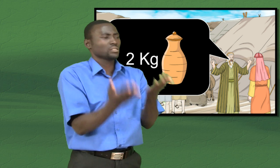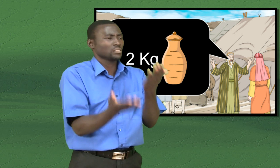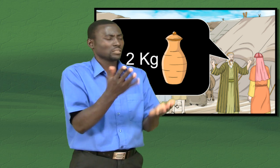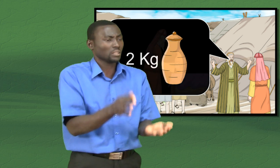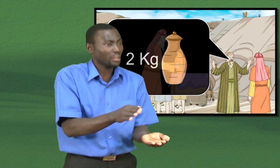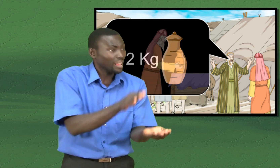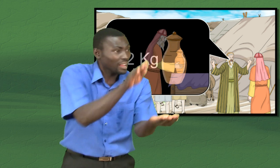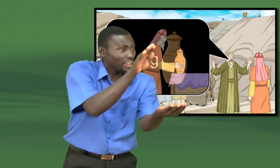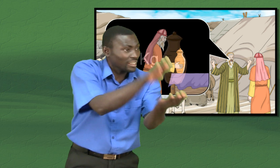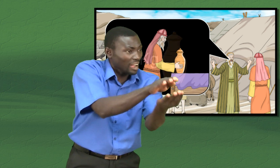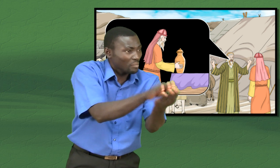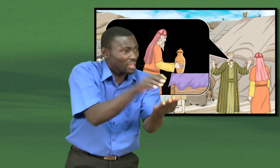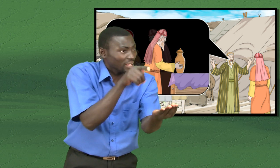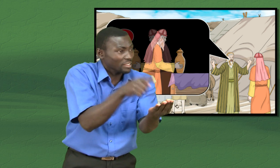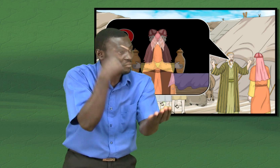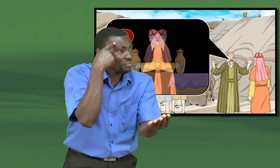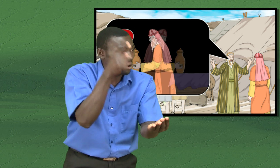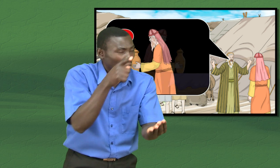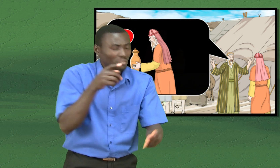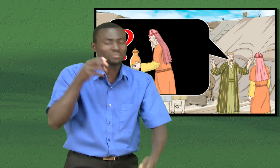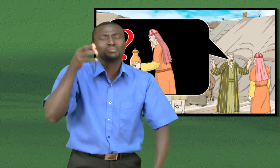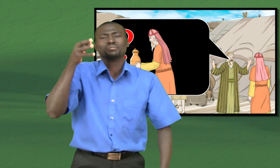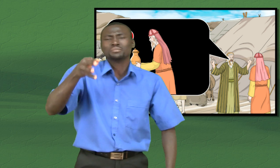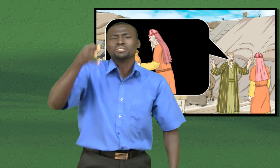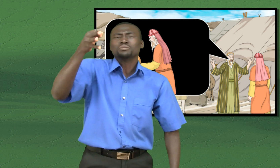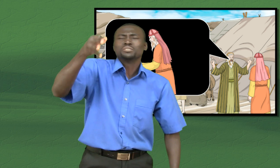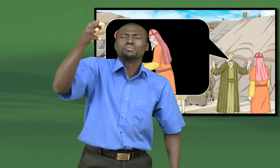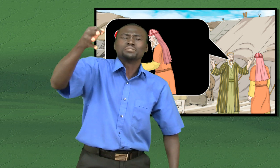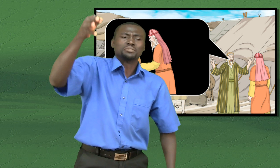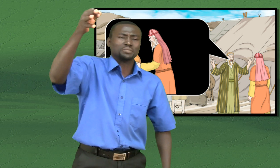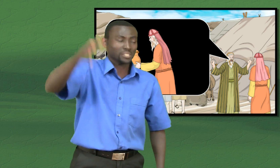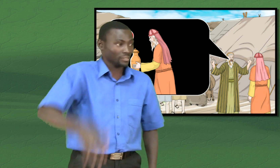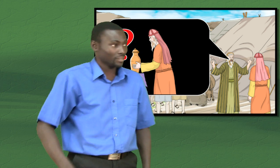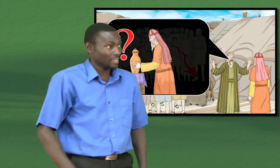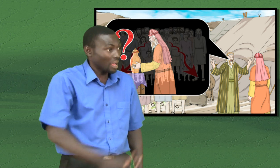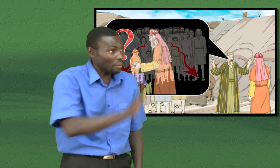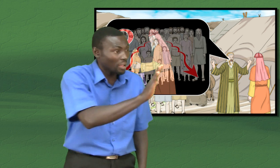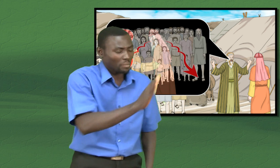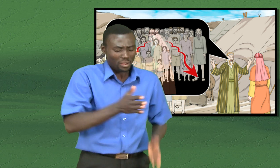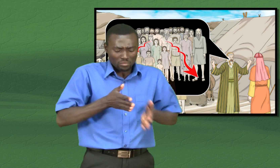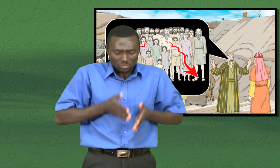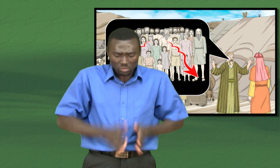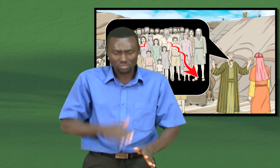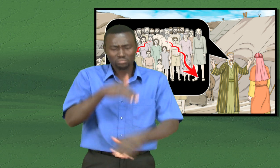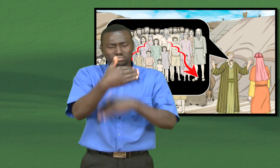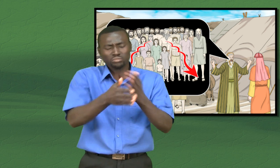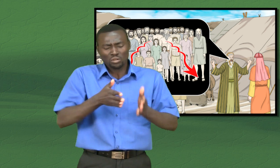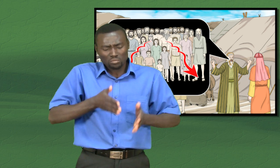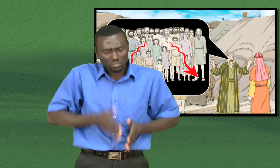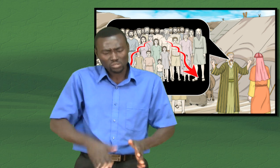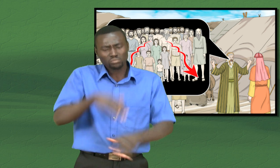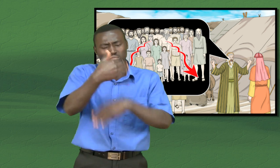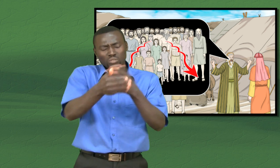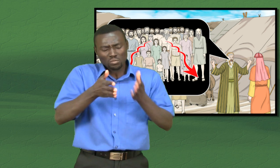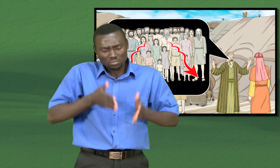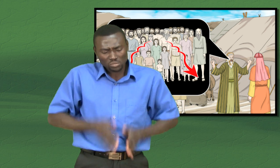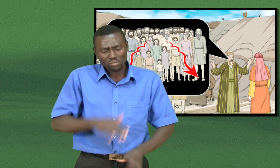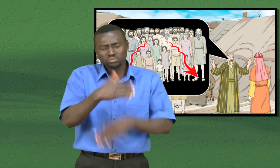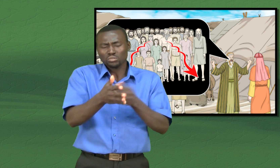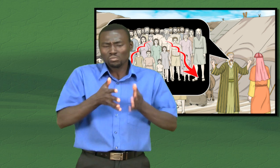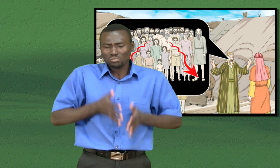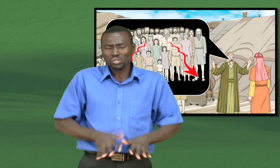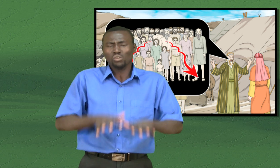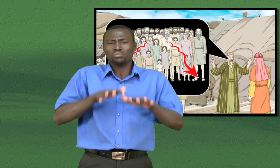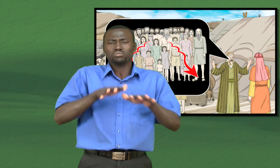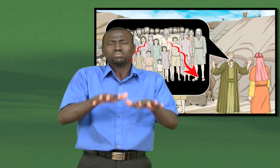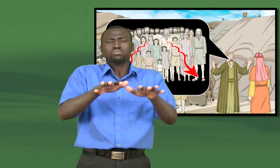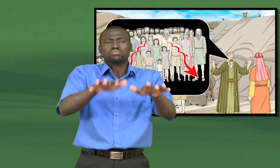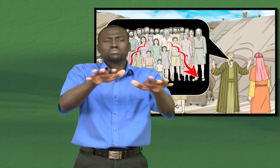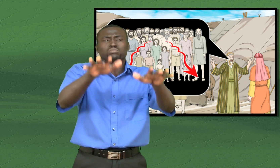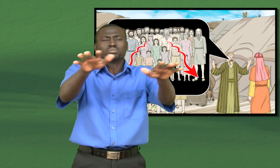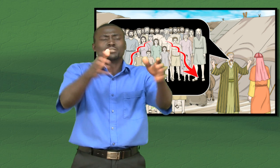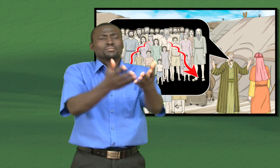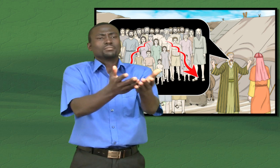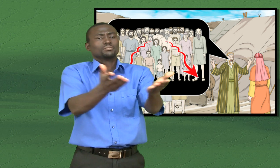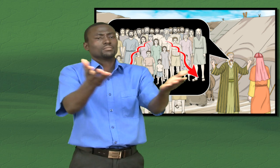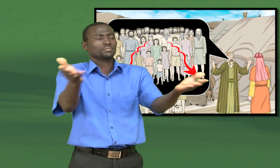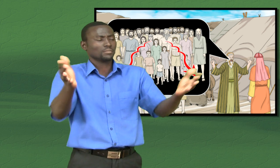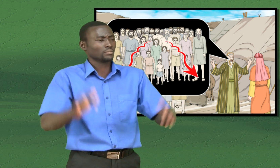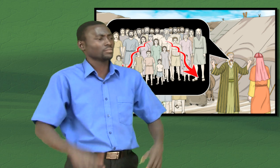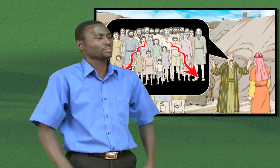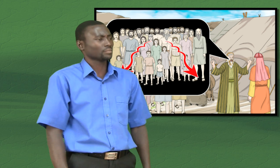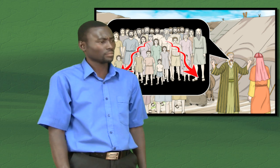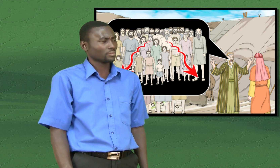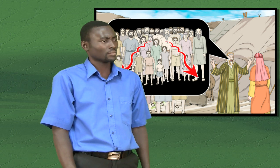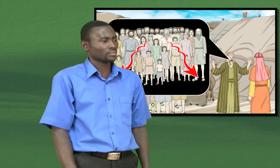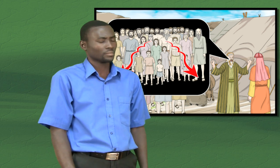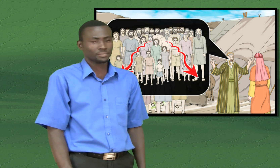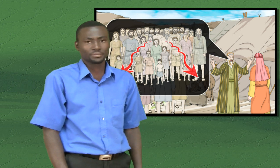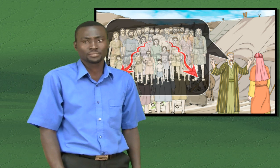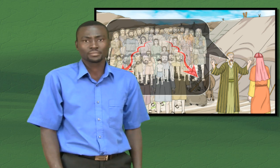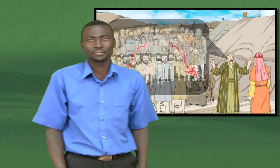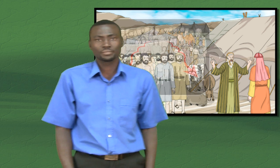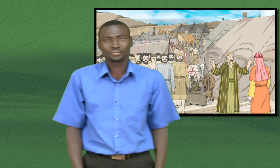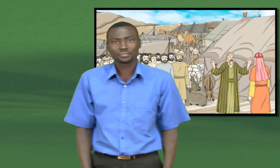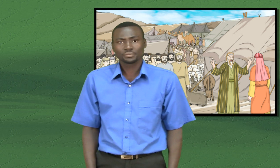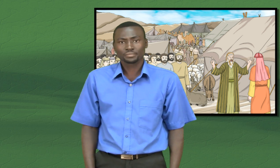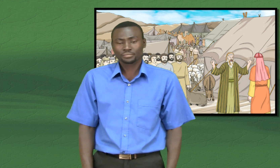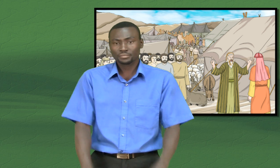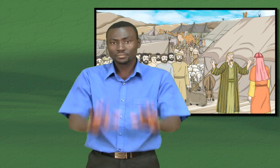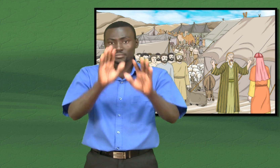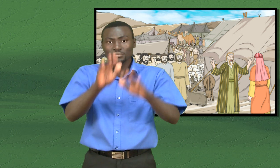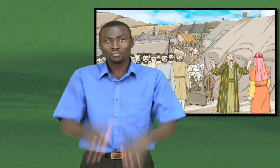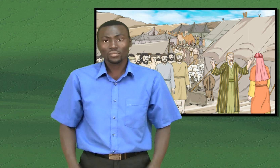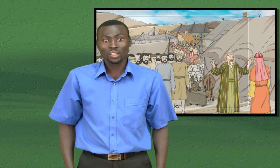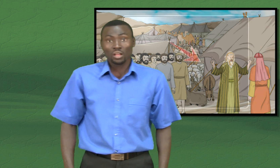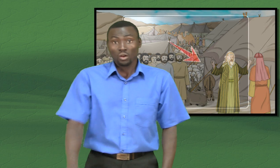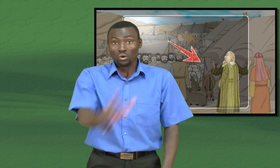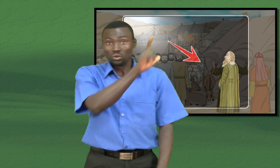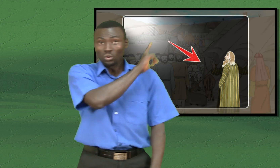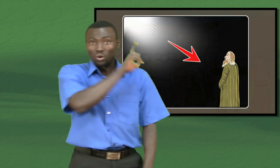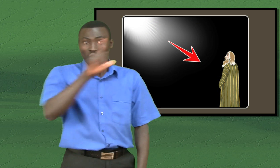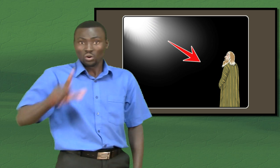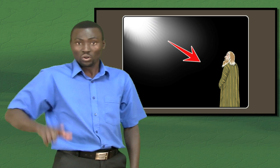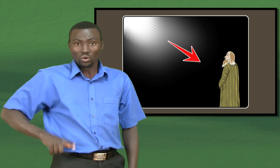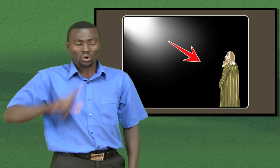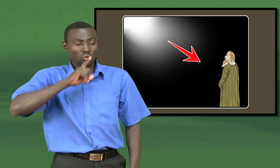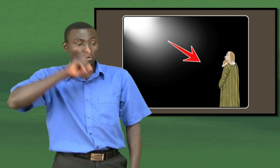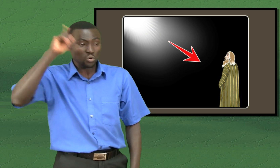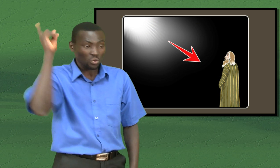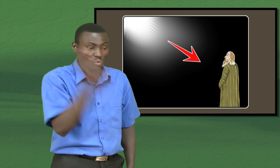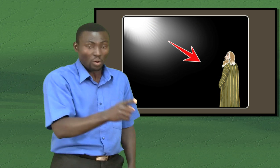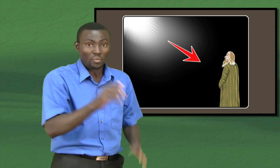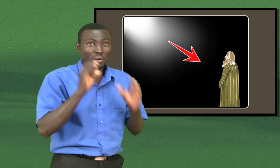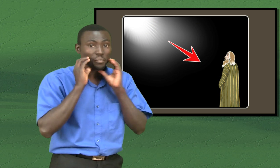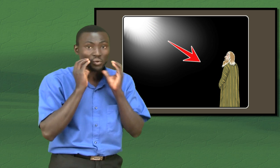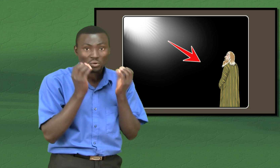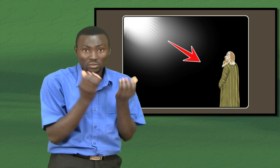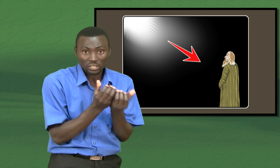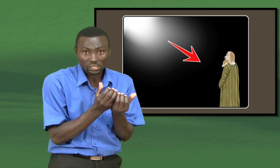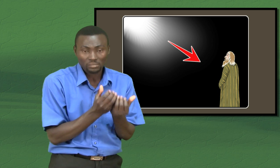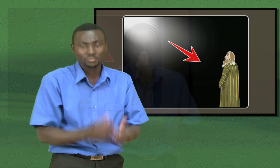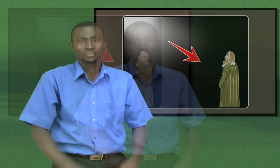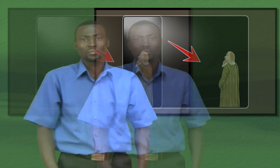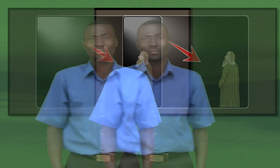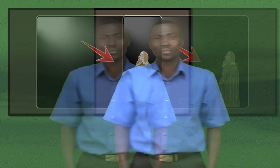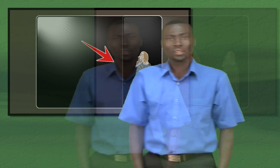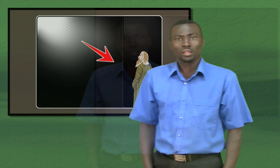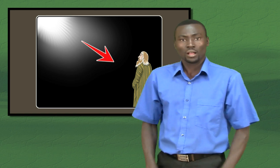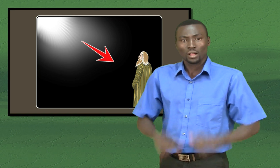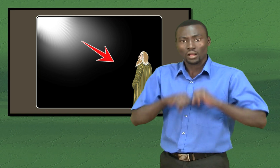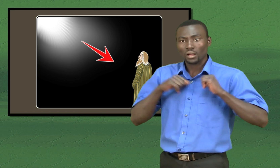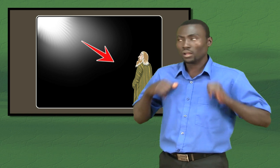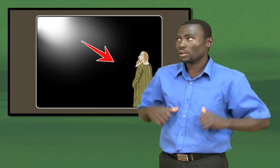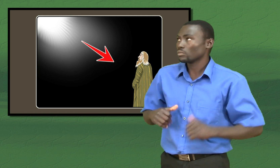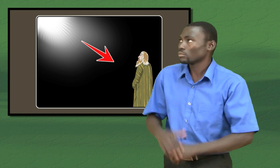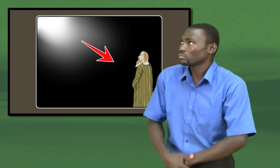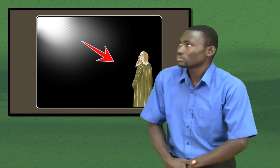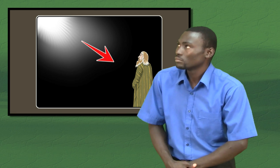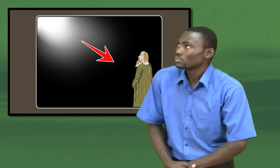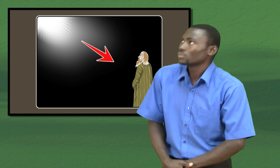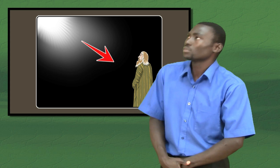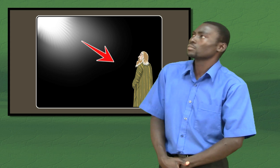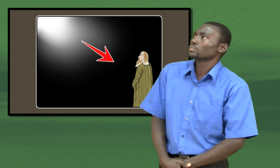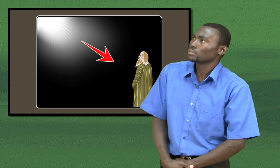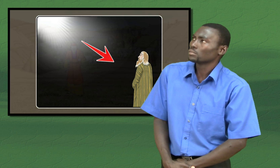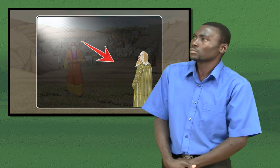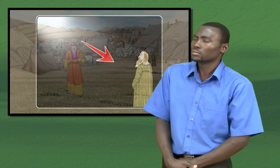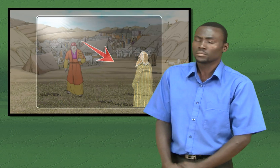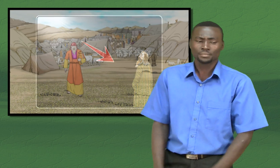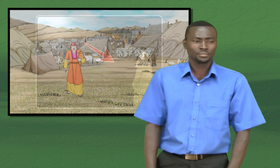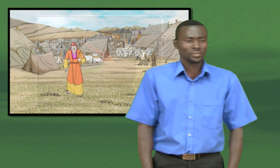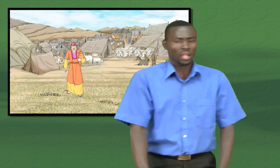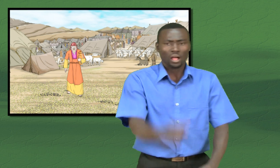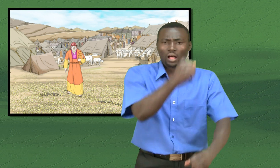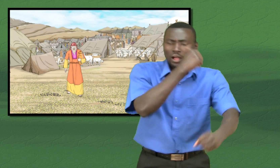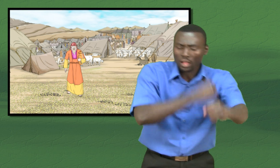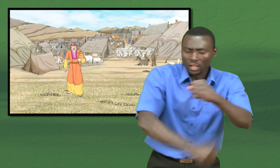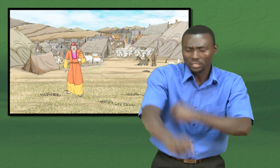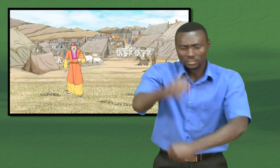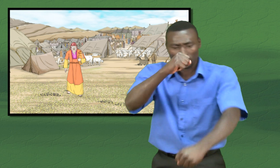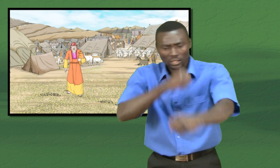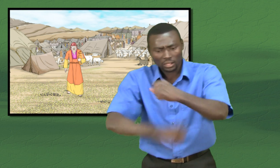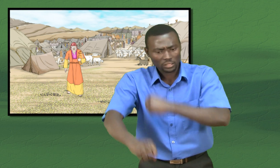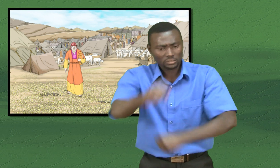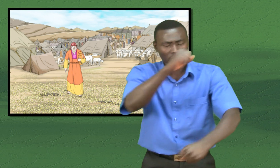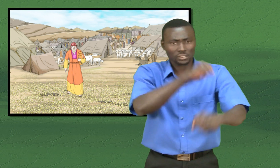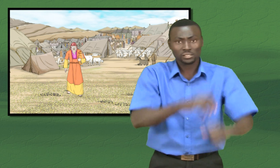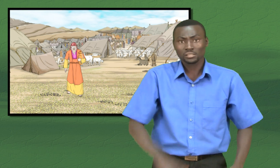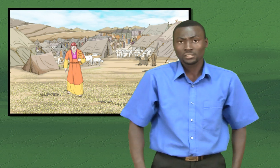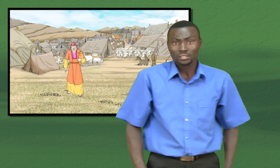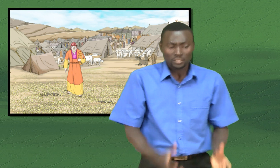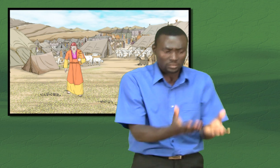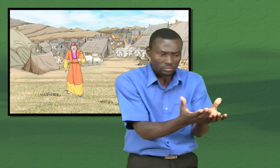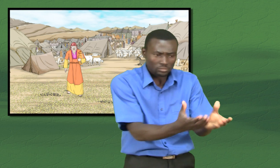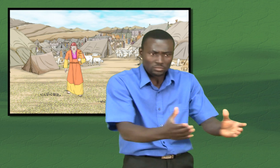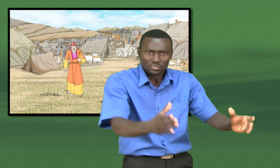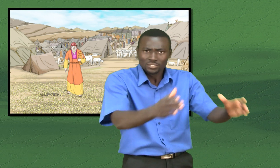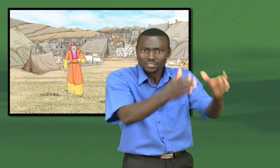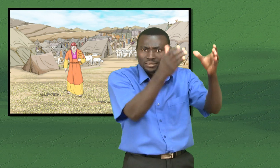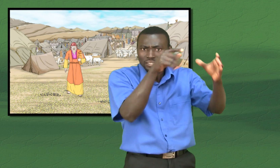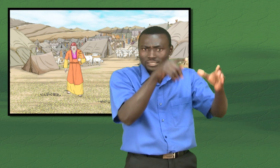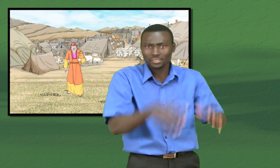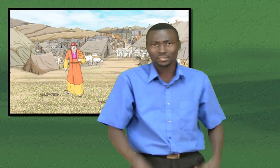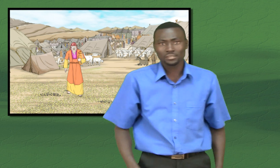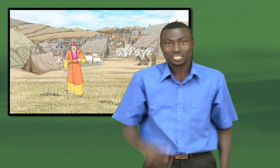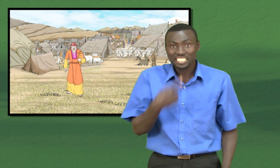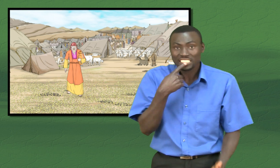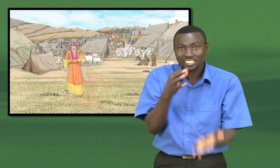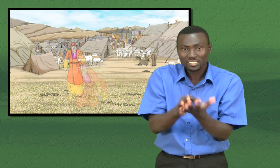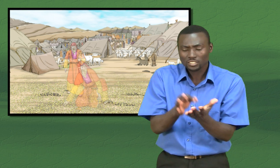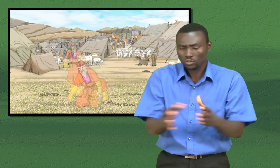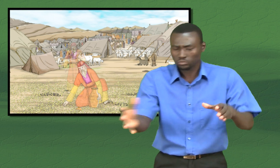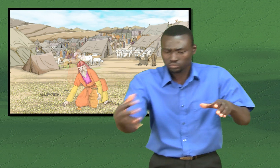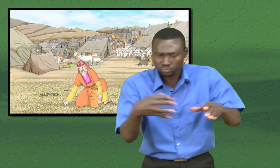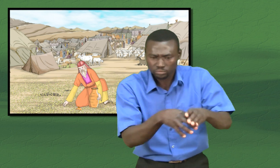Then place it before the LORD to be preserved for the generations to come.”